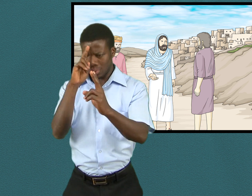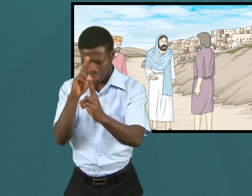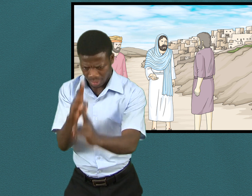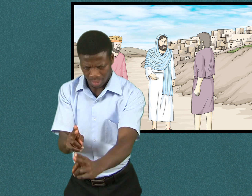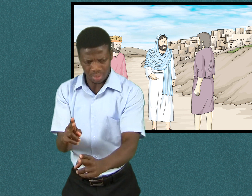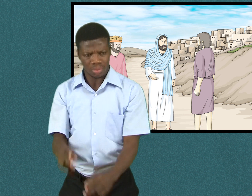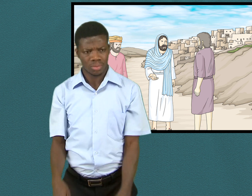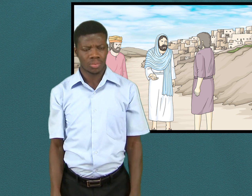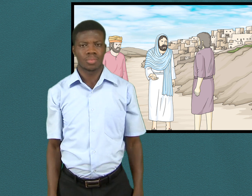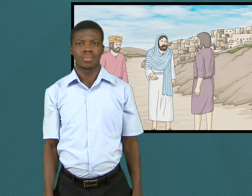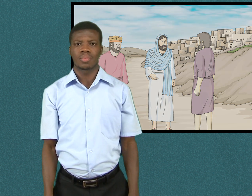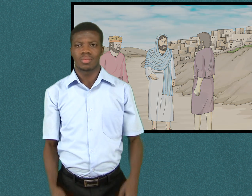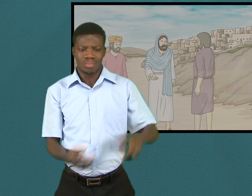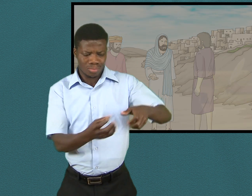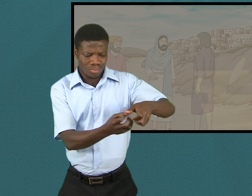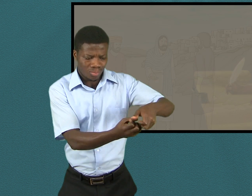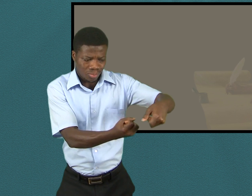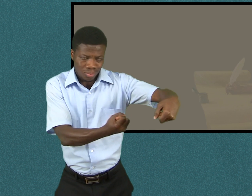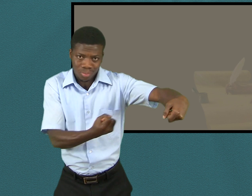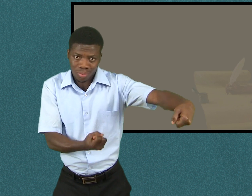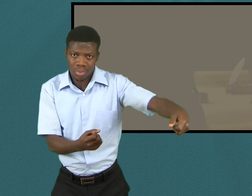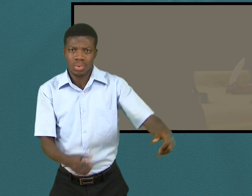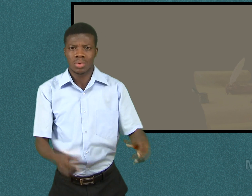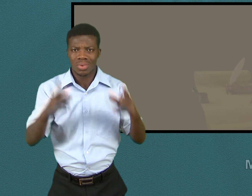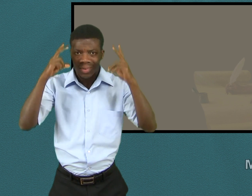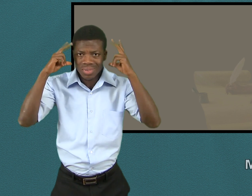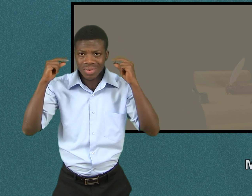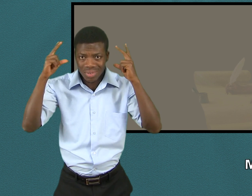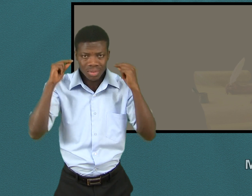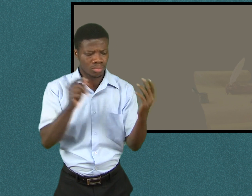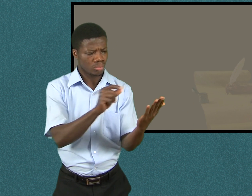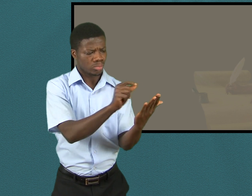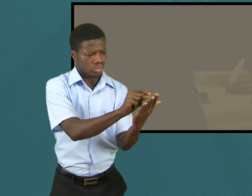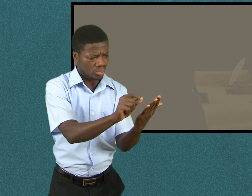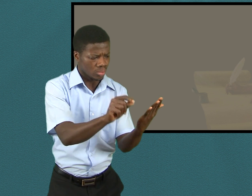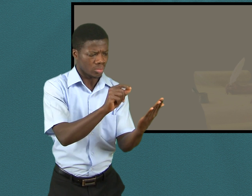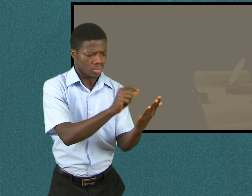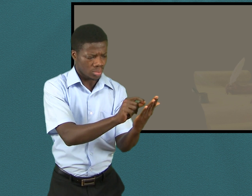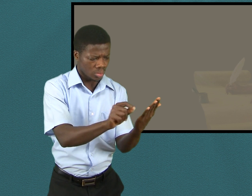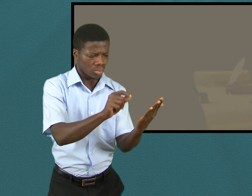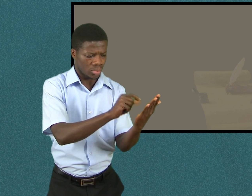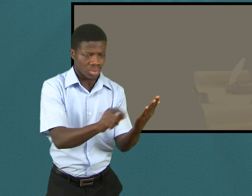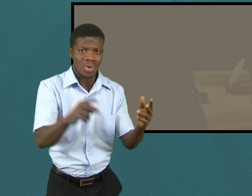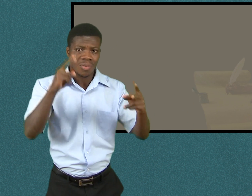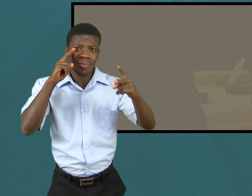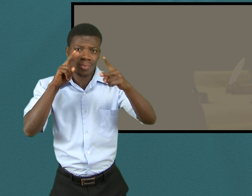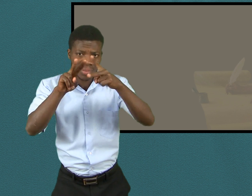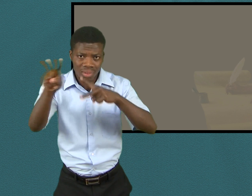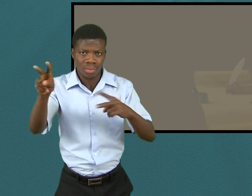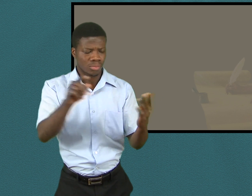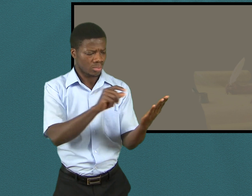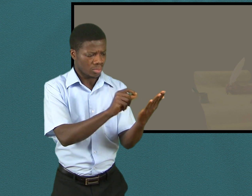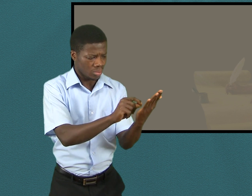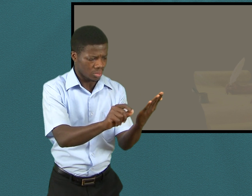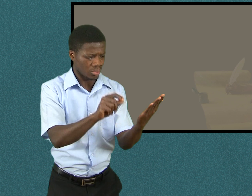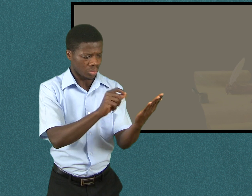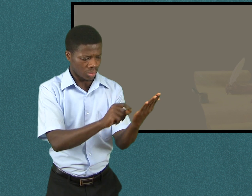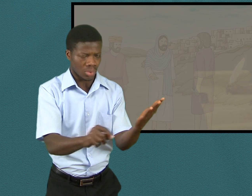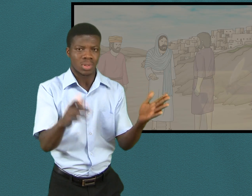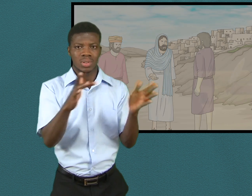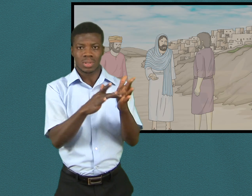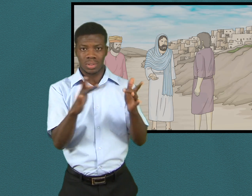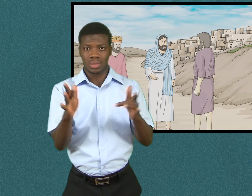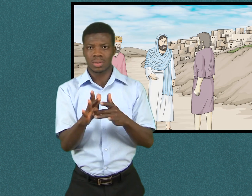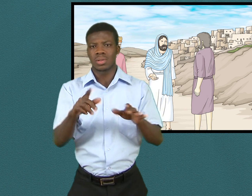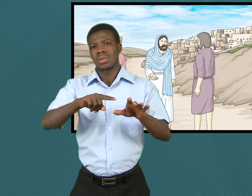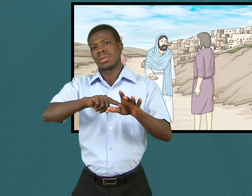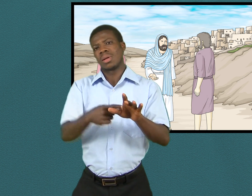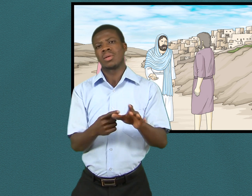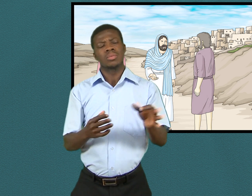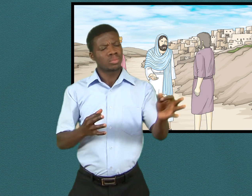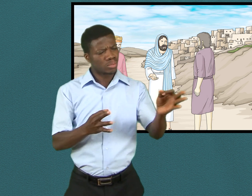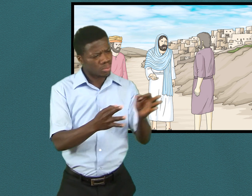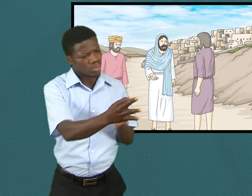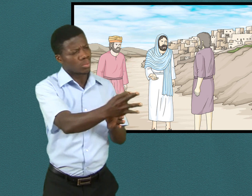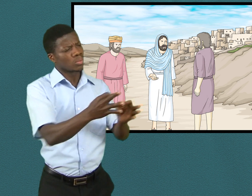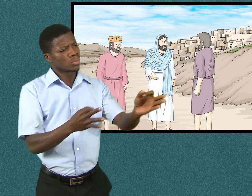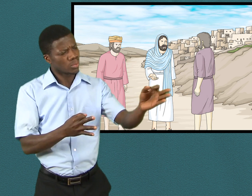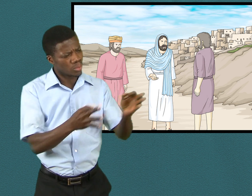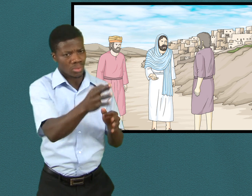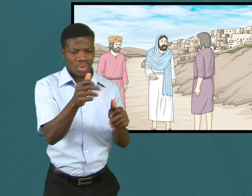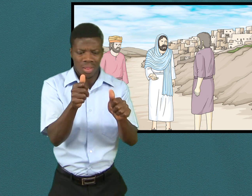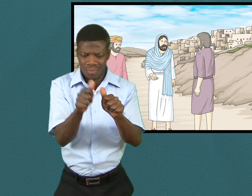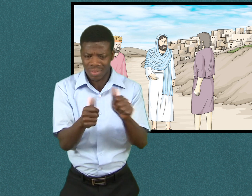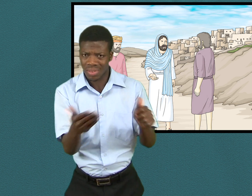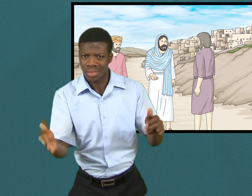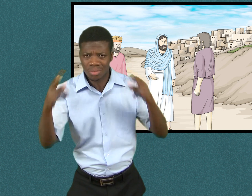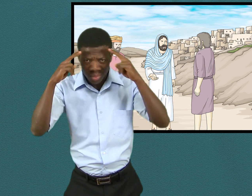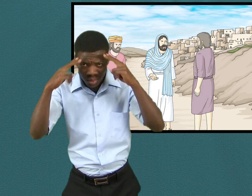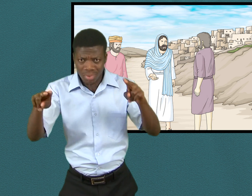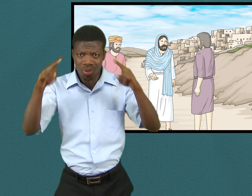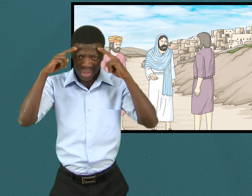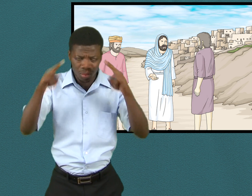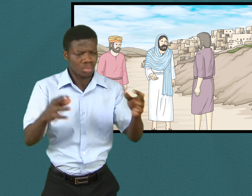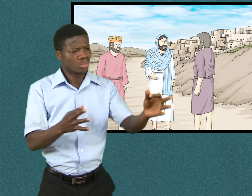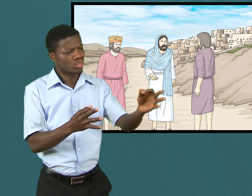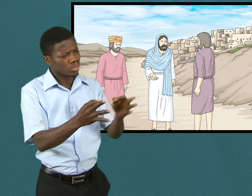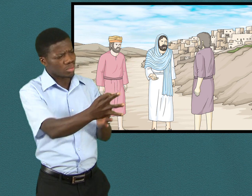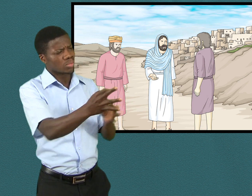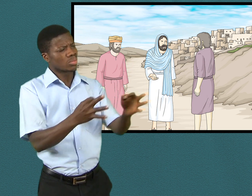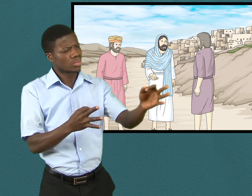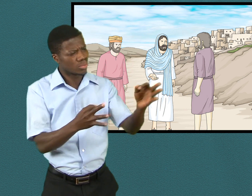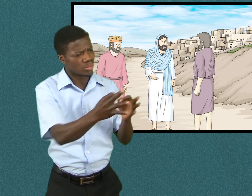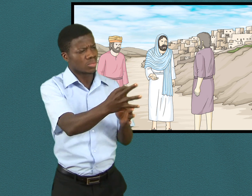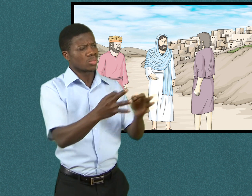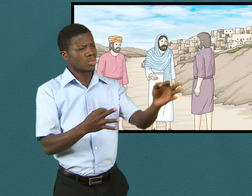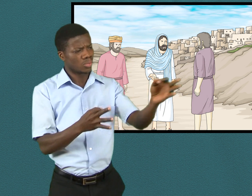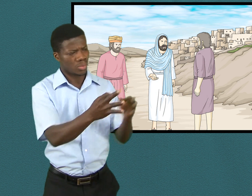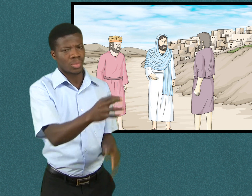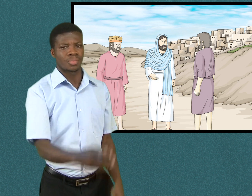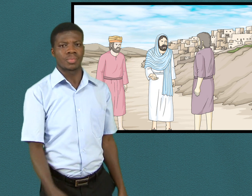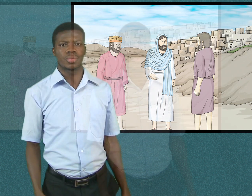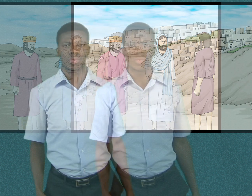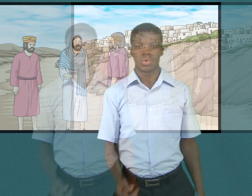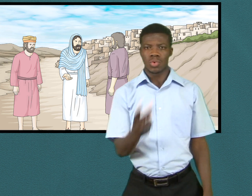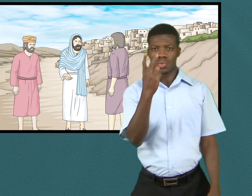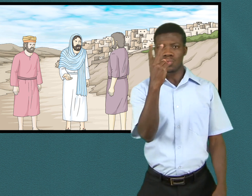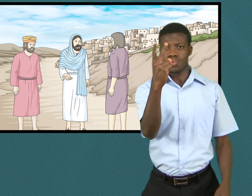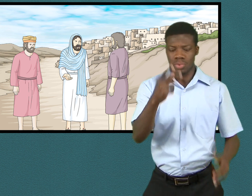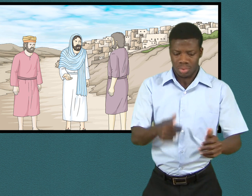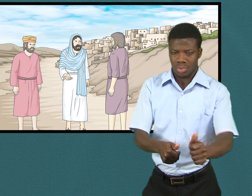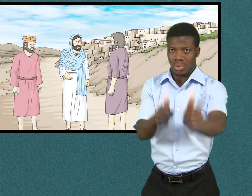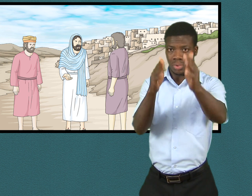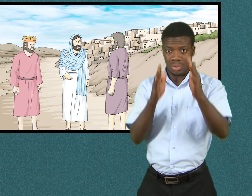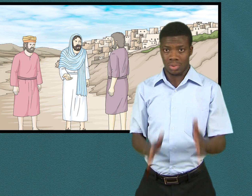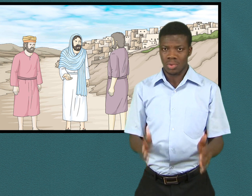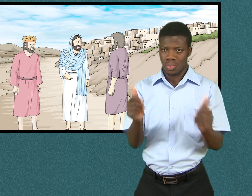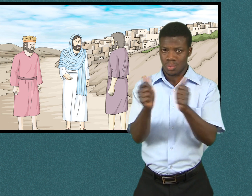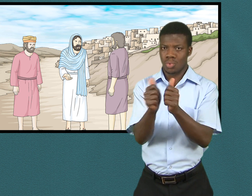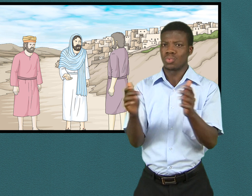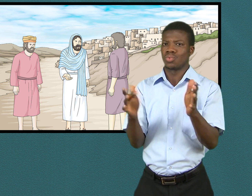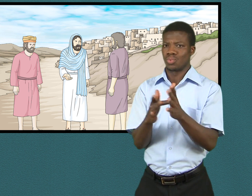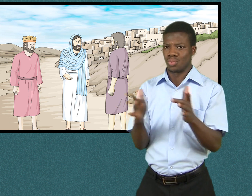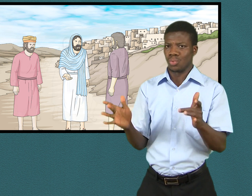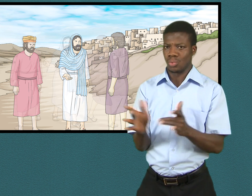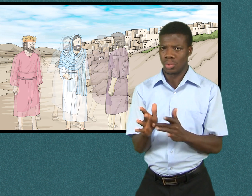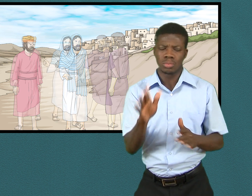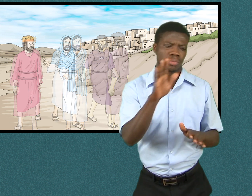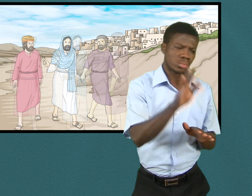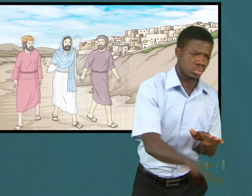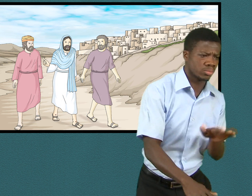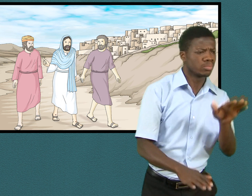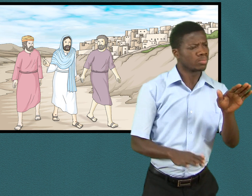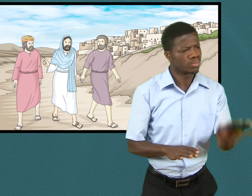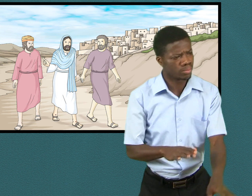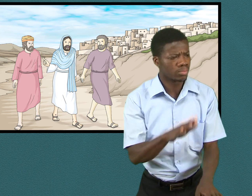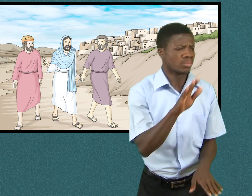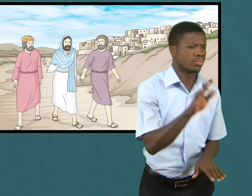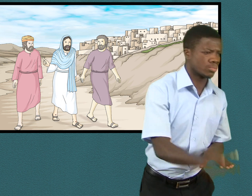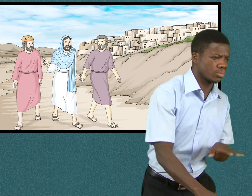And beginning with Moses and all the Prophets, He explained to them what was written in all the Scriptures about Himself.